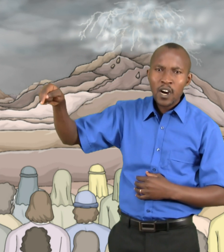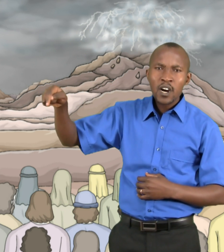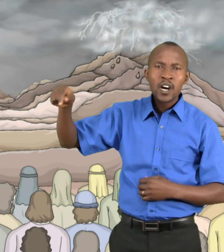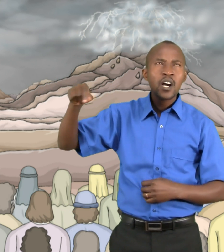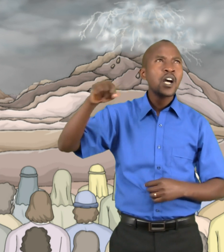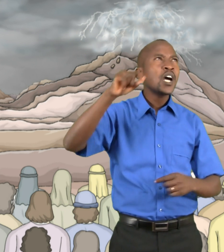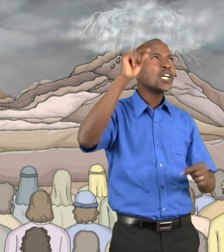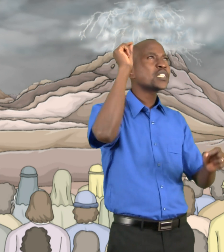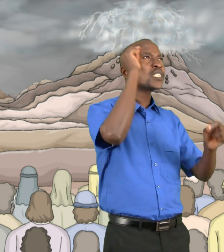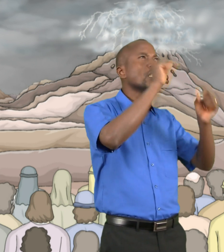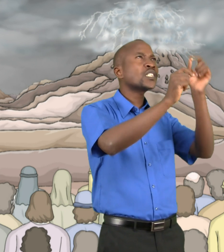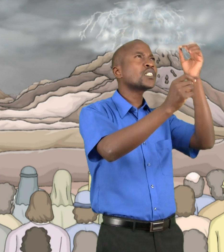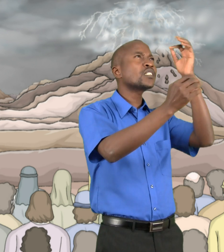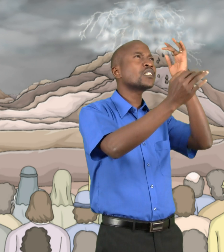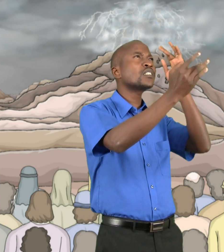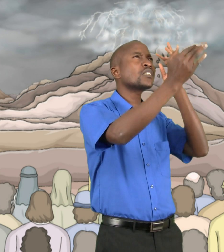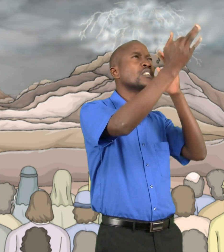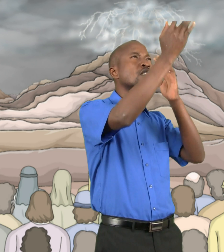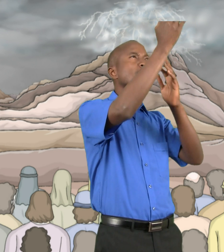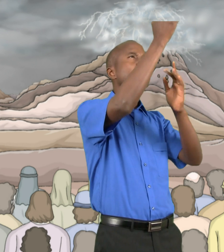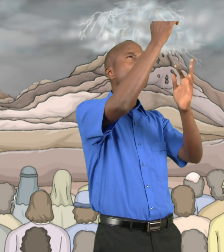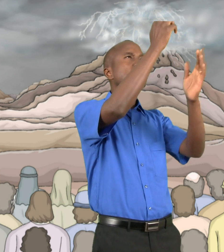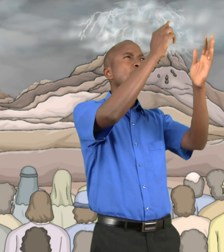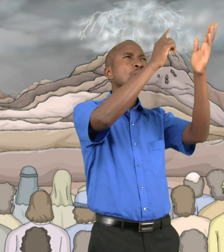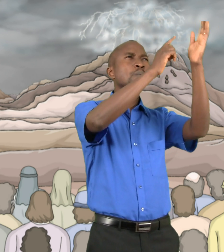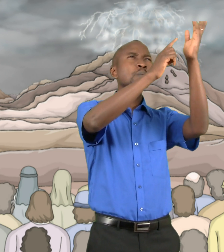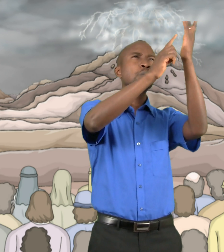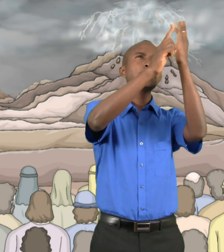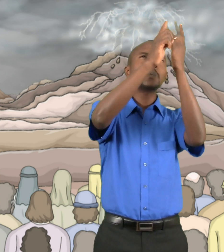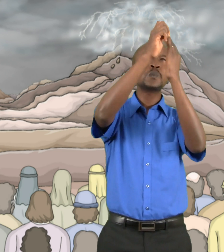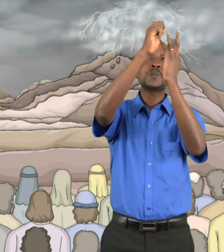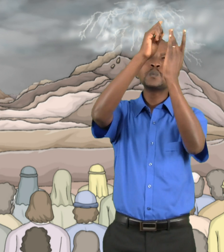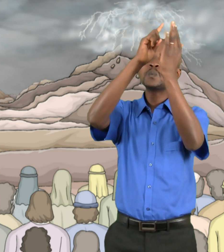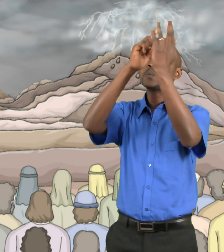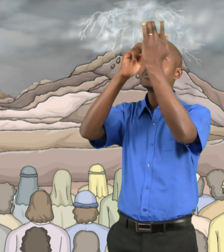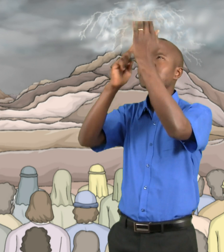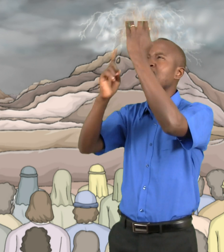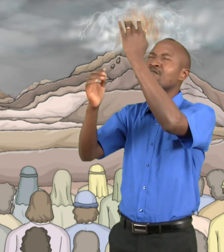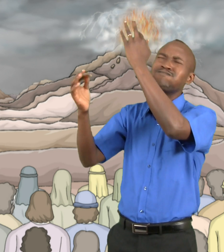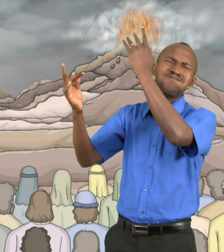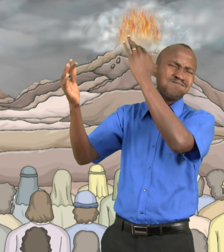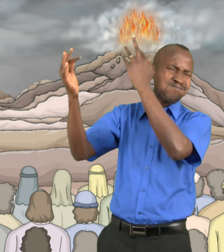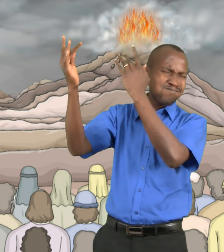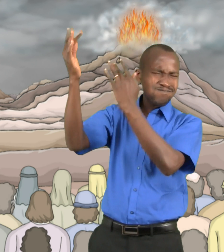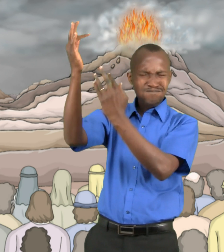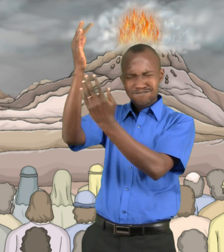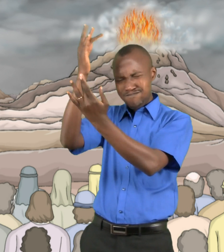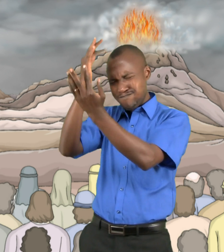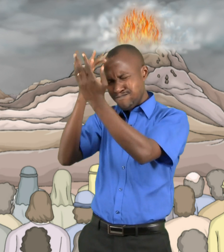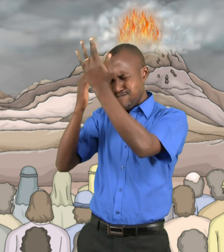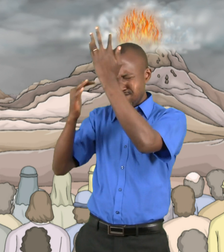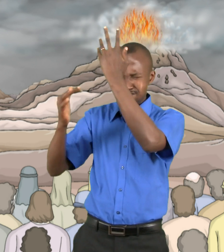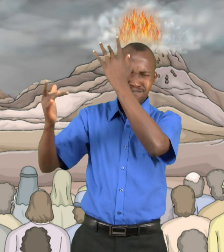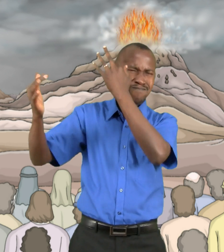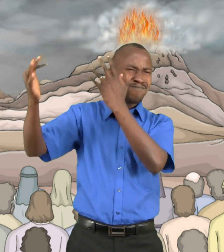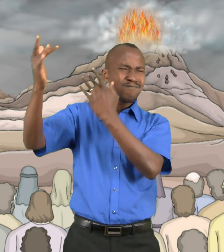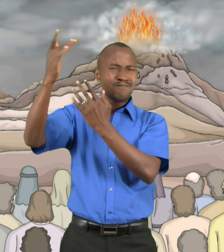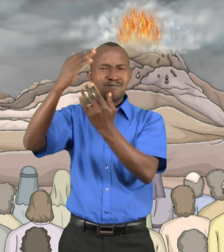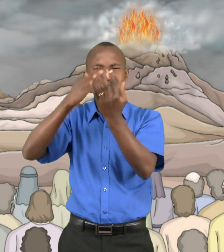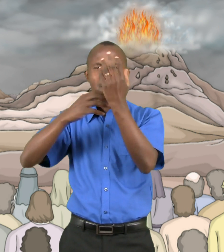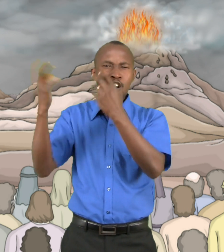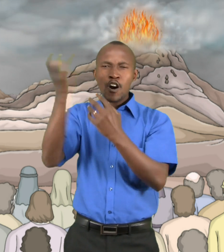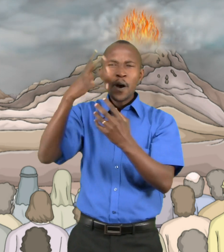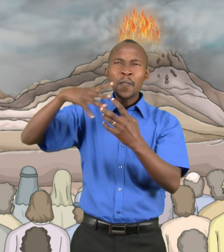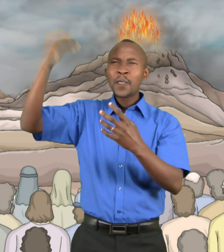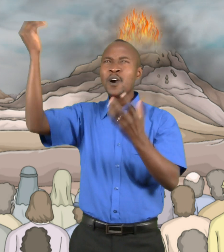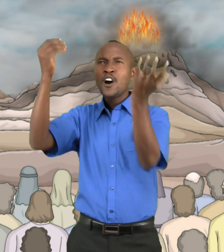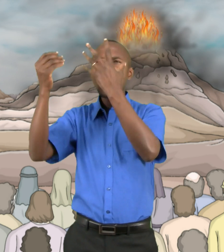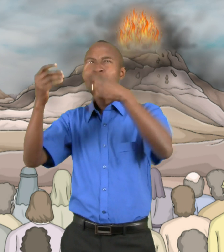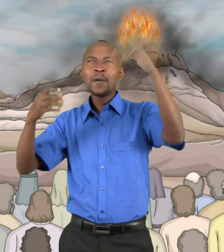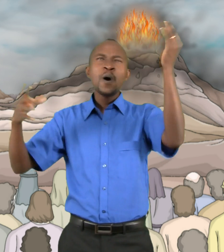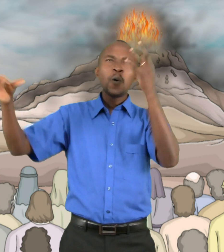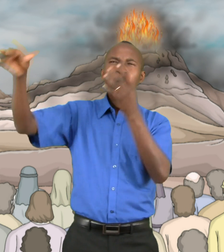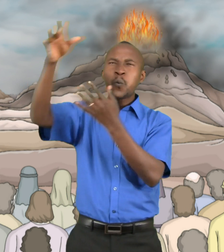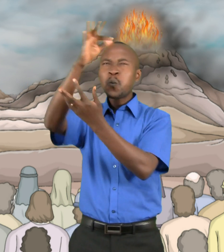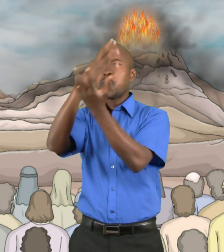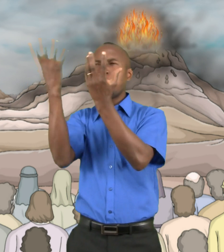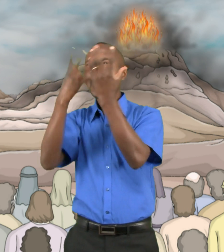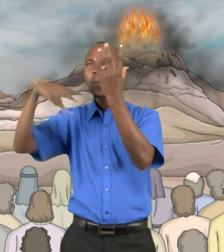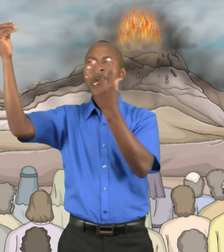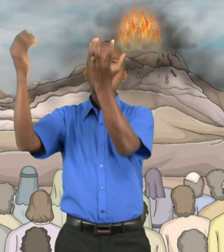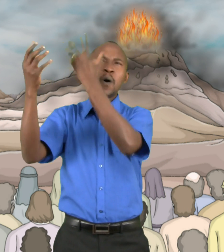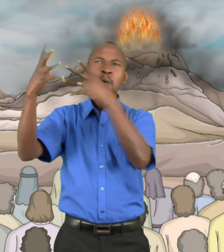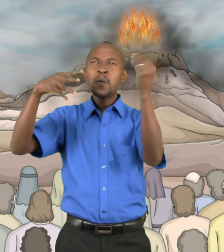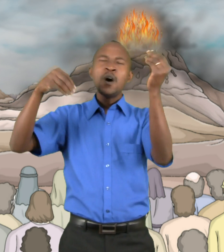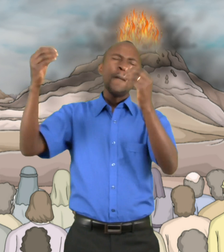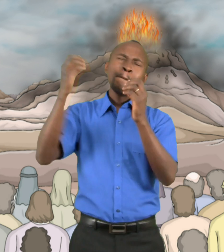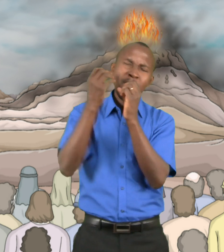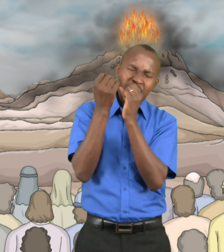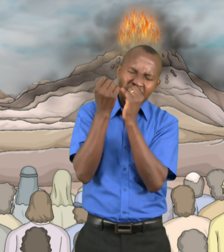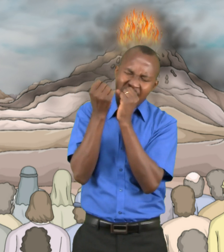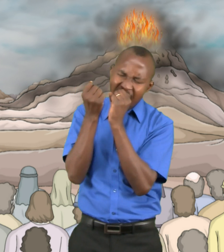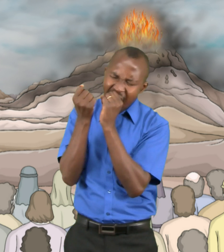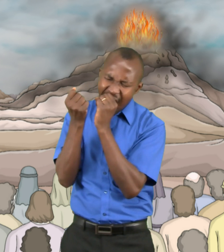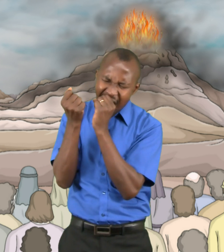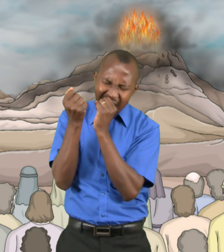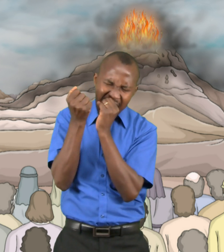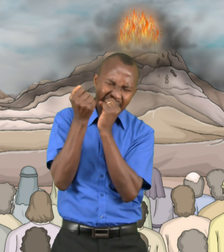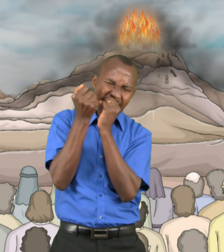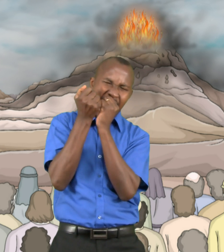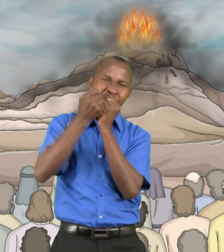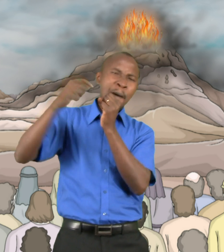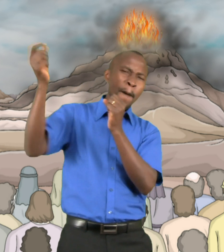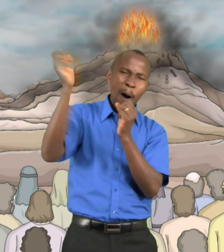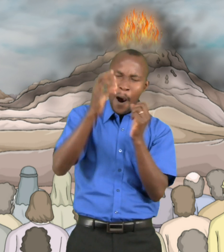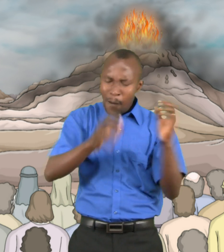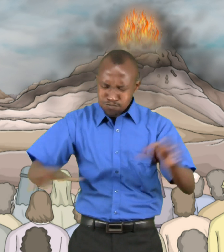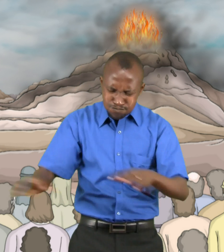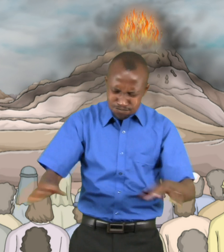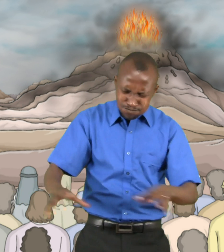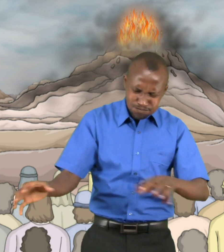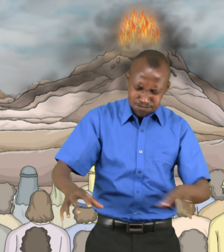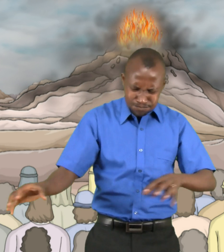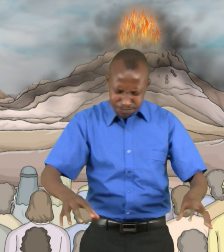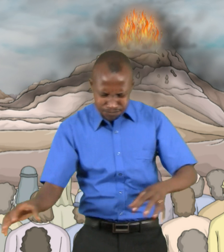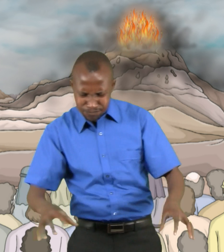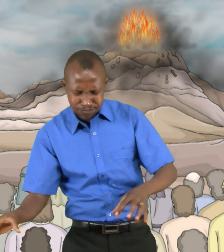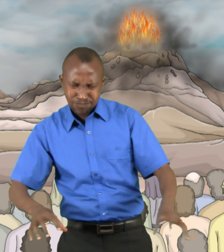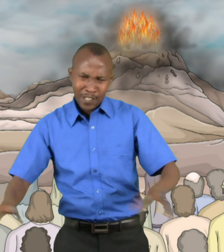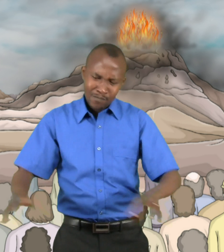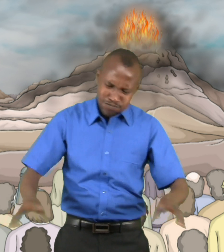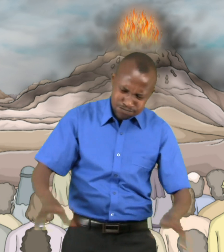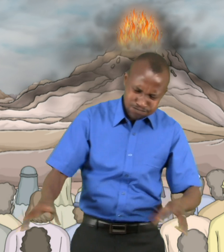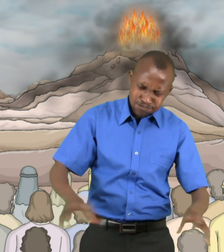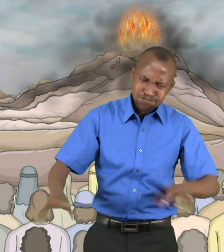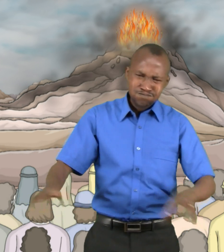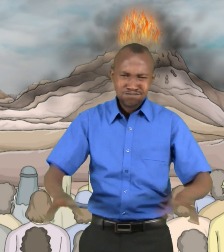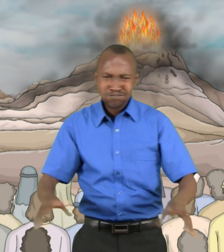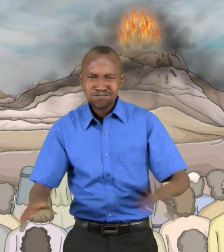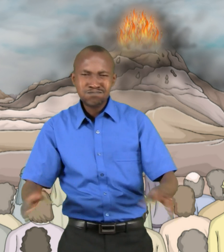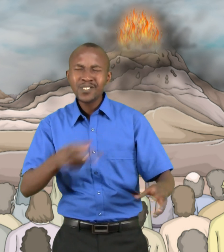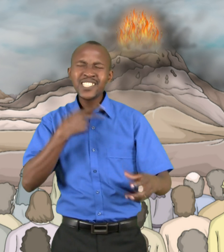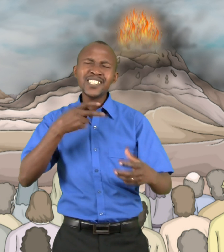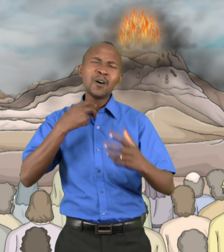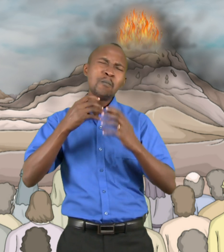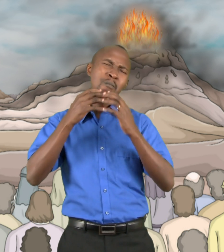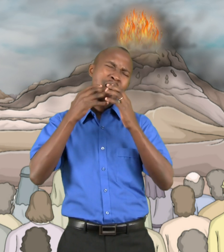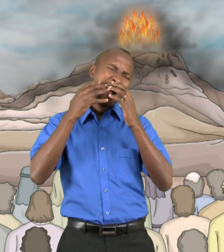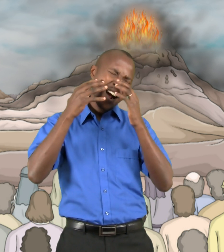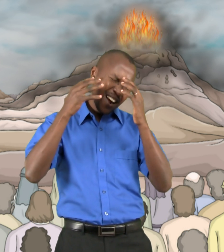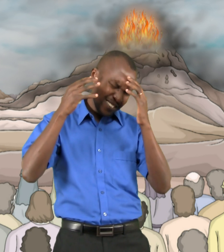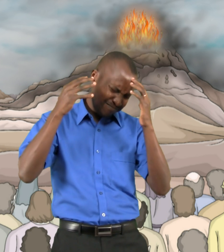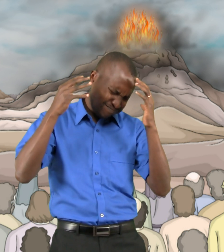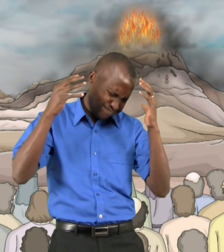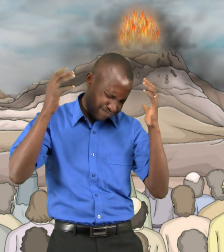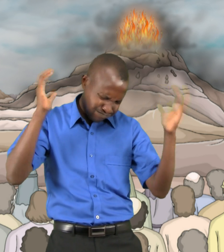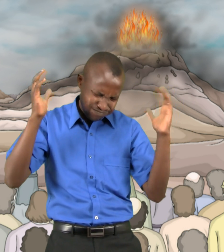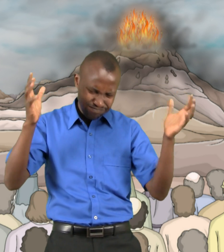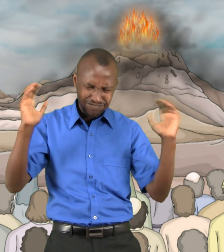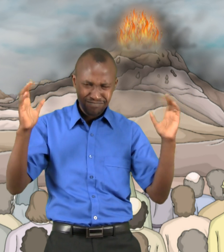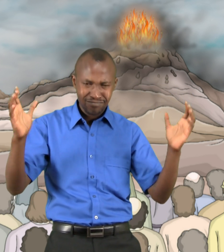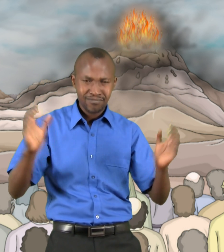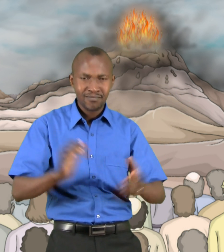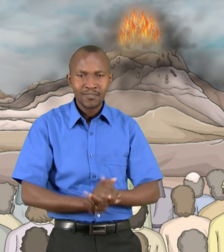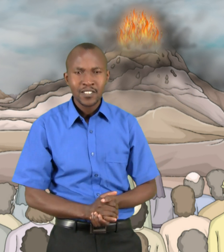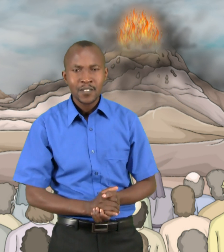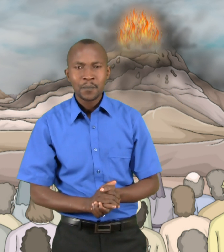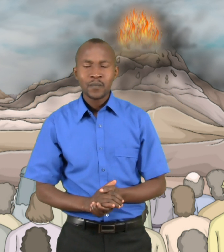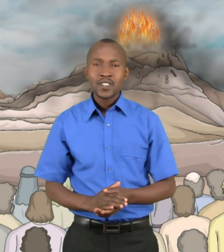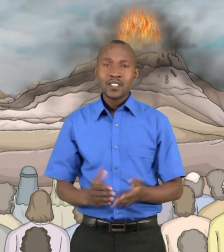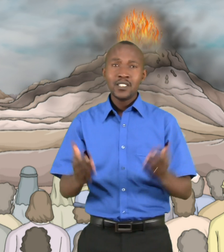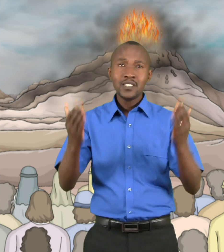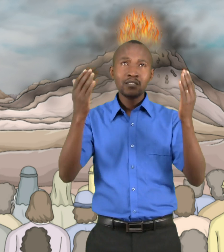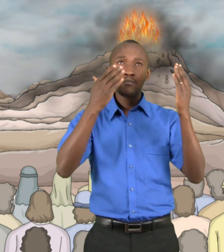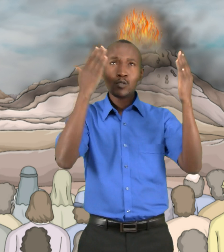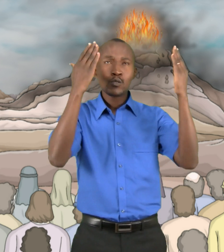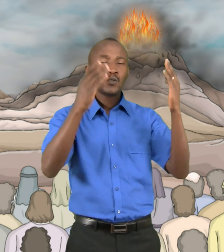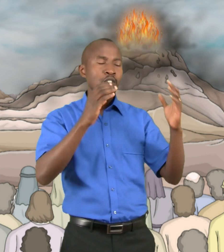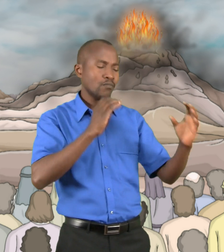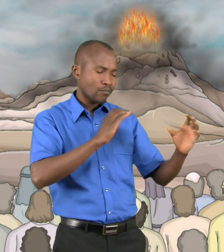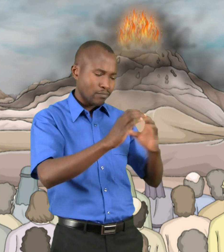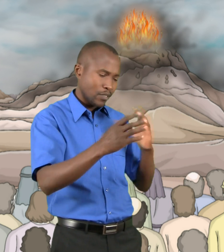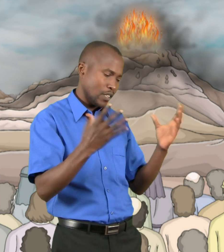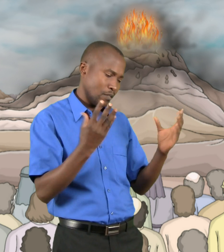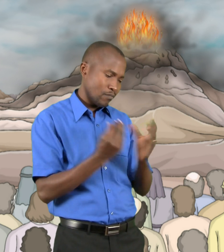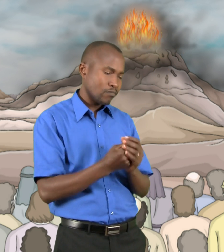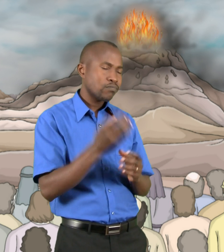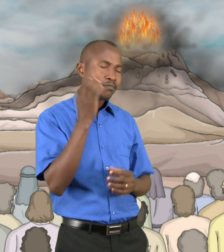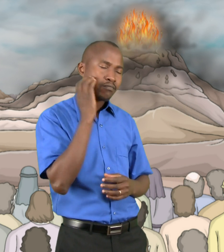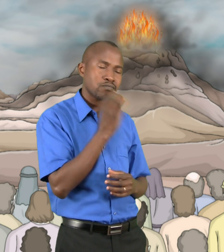Mount Sinai was completely enveloped in smoke, because the LORD had descended on it in fire. And the smoke rose like the smoke of a furnace, and the whole mountain quaked violently.